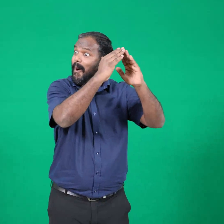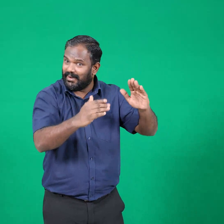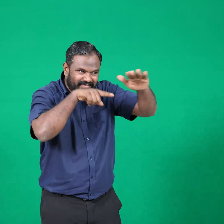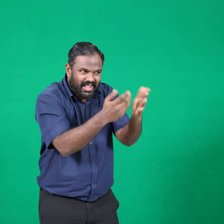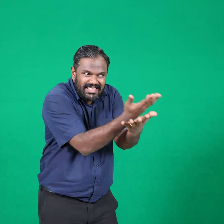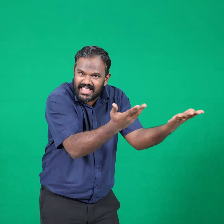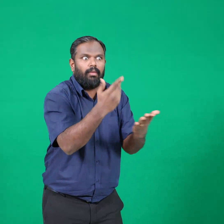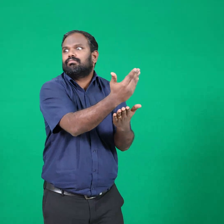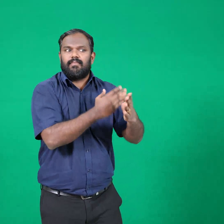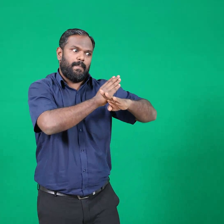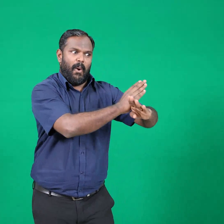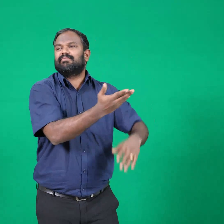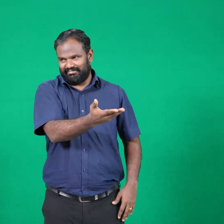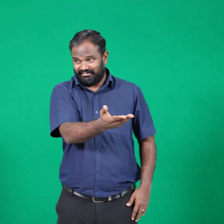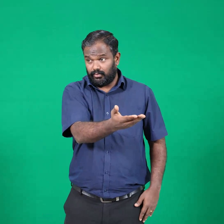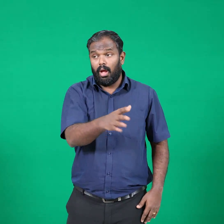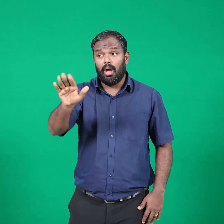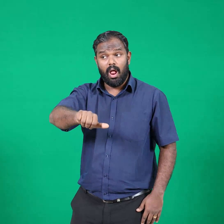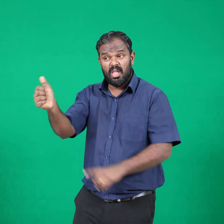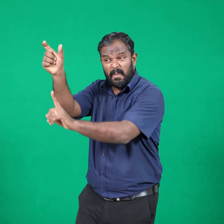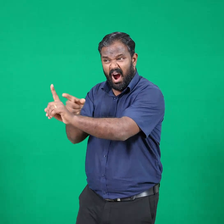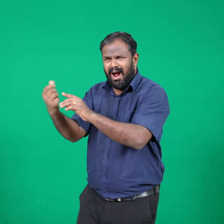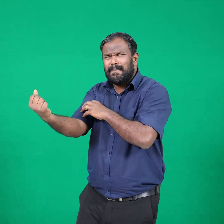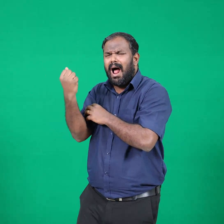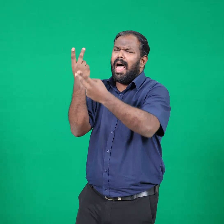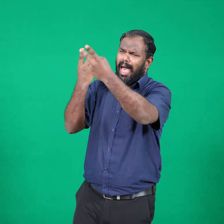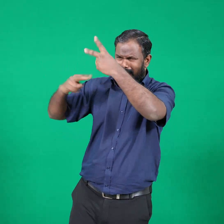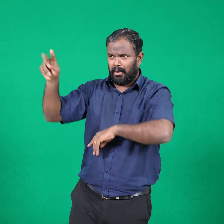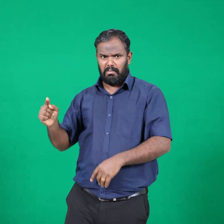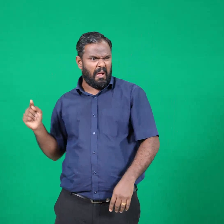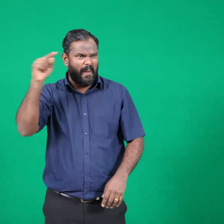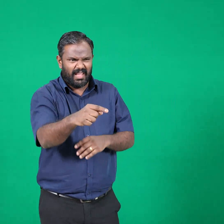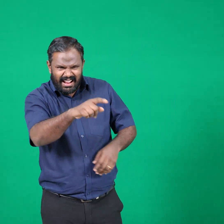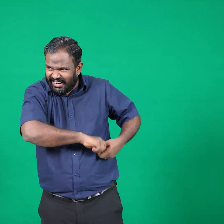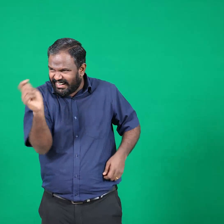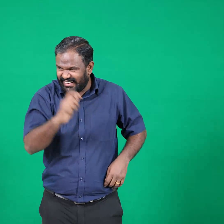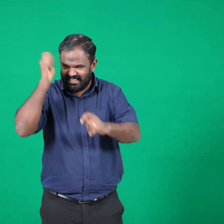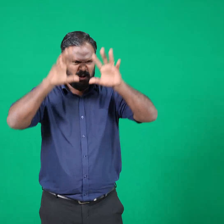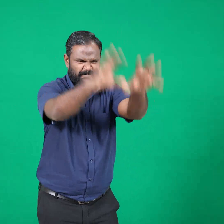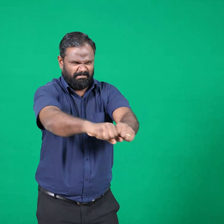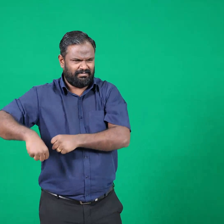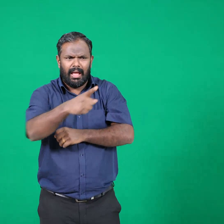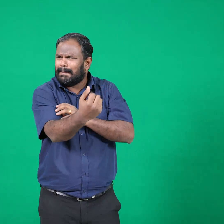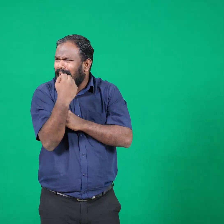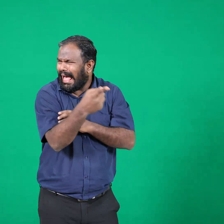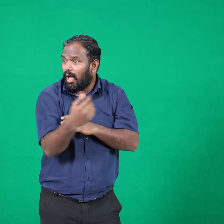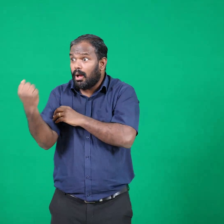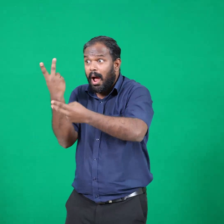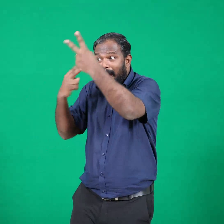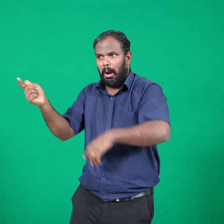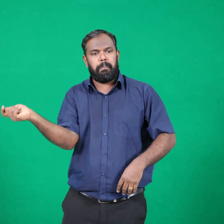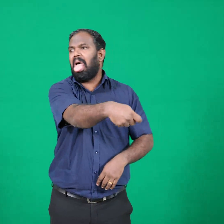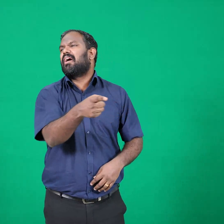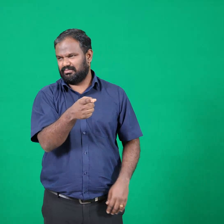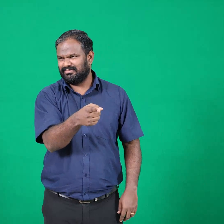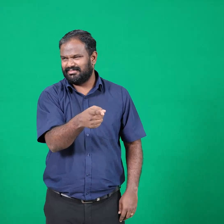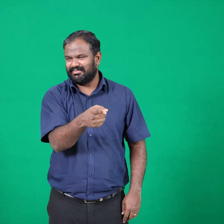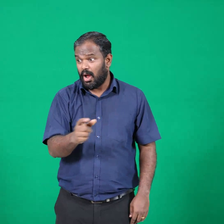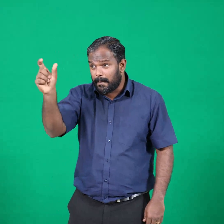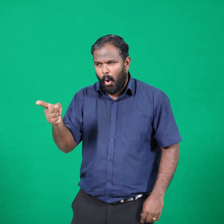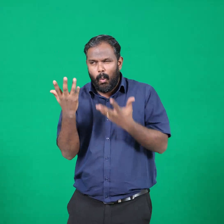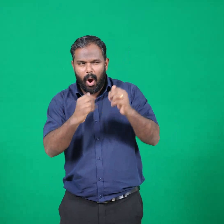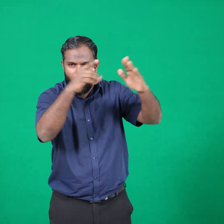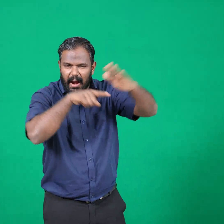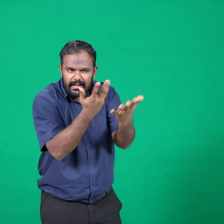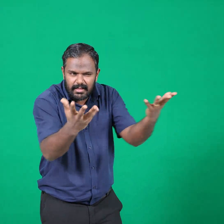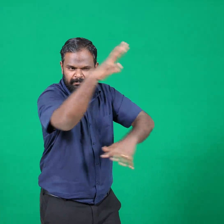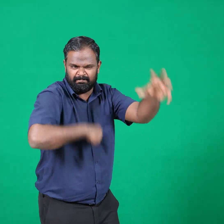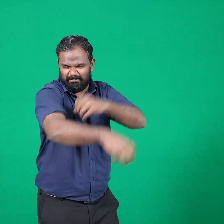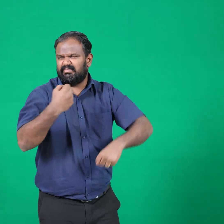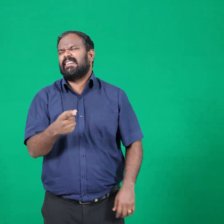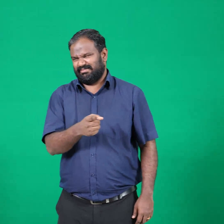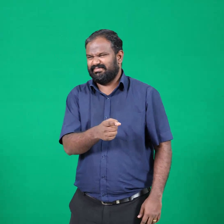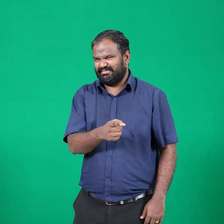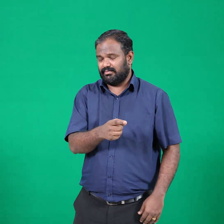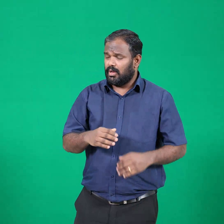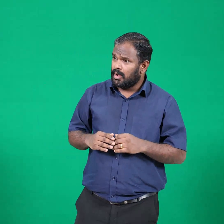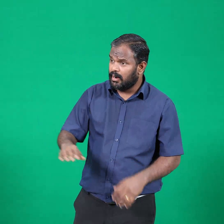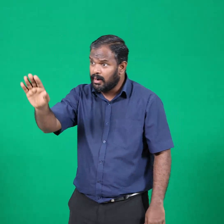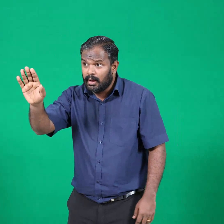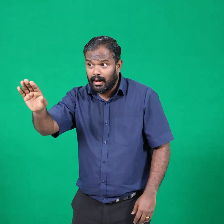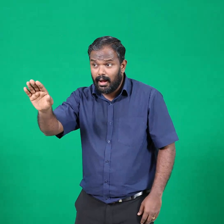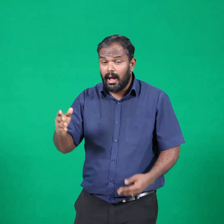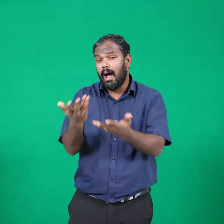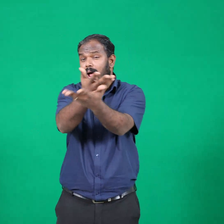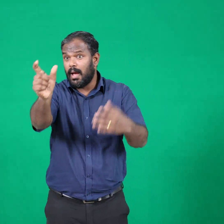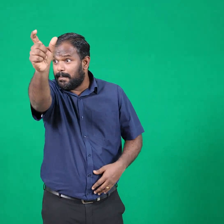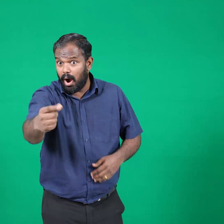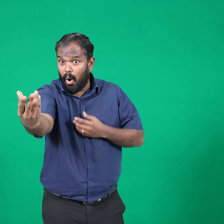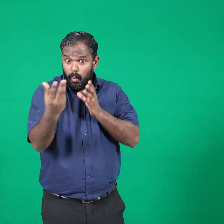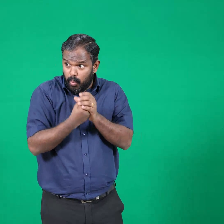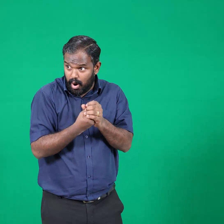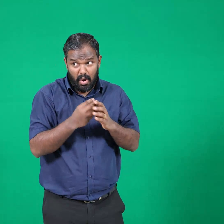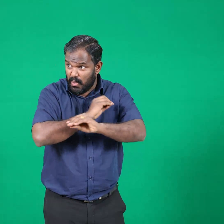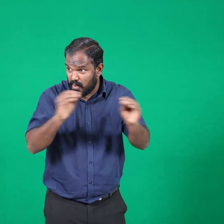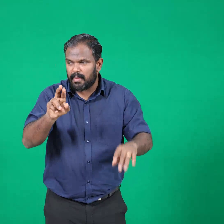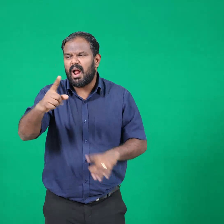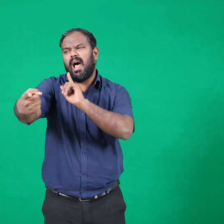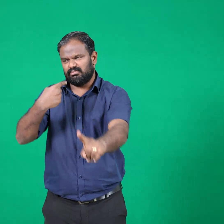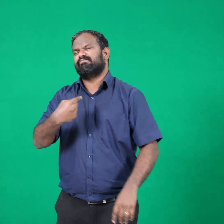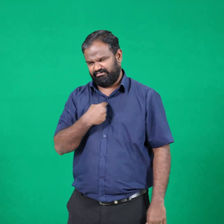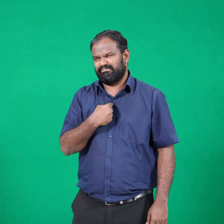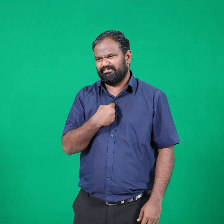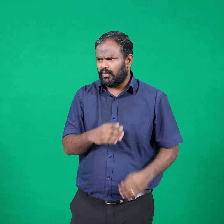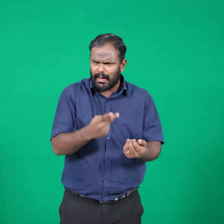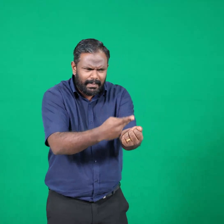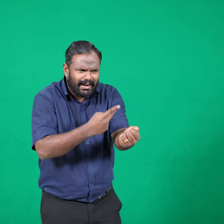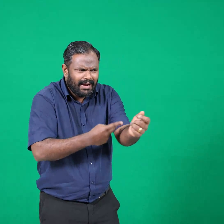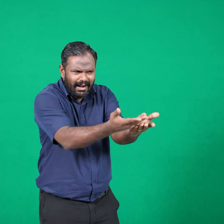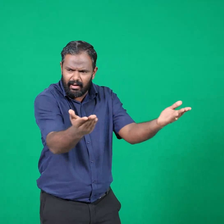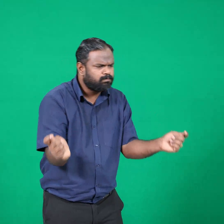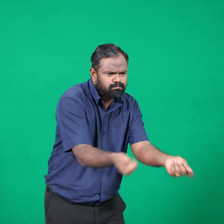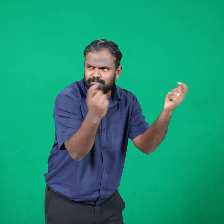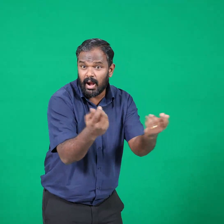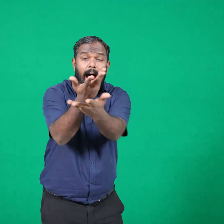But when someone stronger attacks and overpowers him, he takes away the armor in which the man trusted, and then he divides up his plunder.